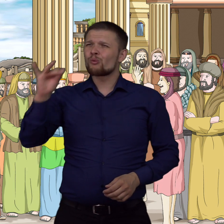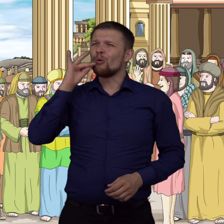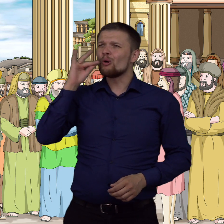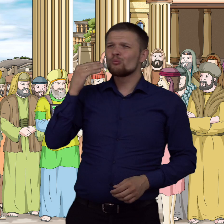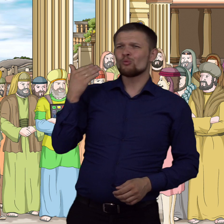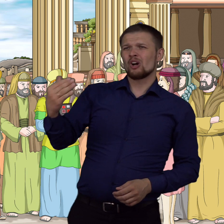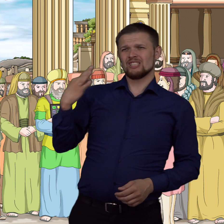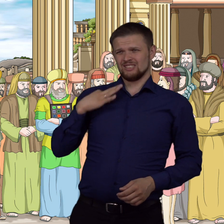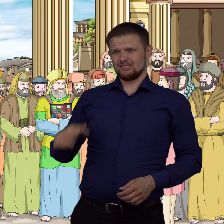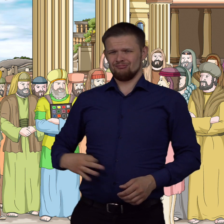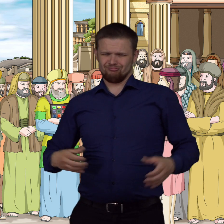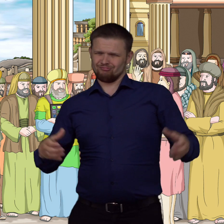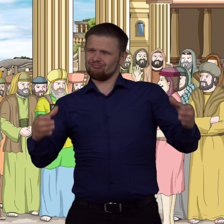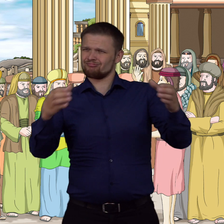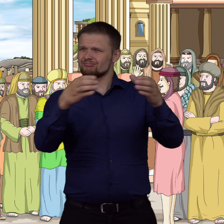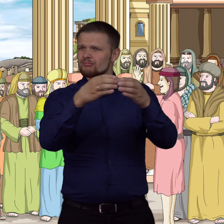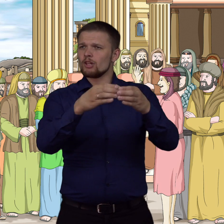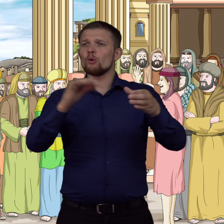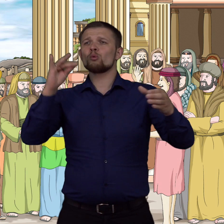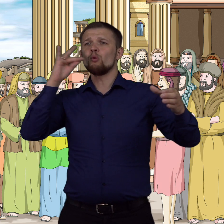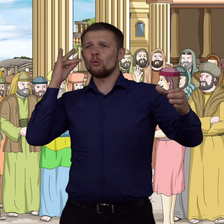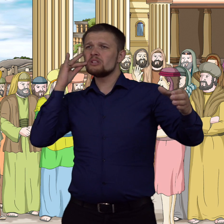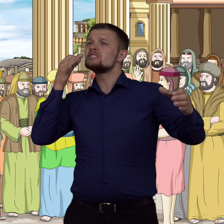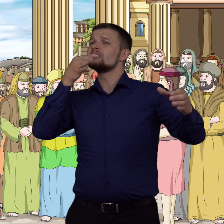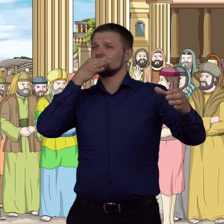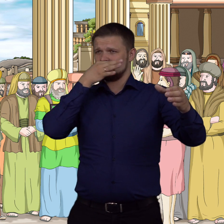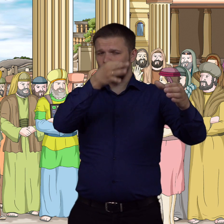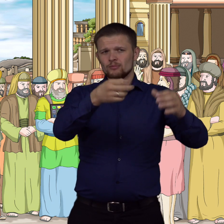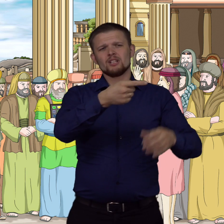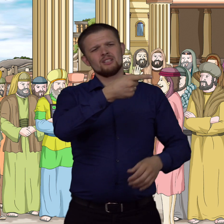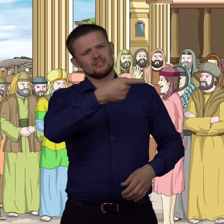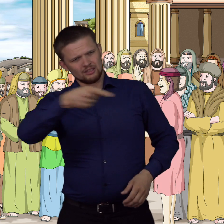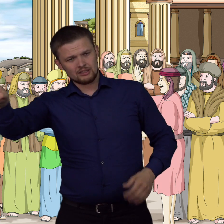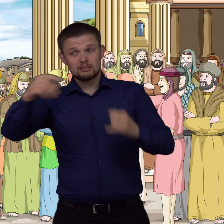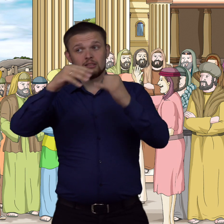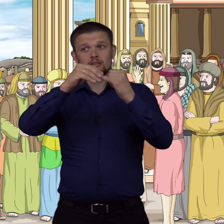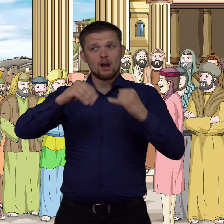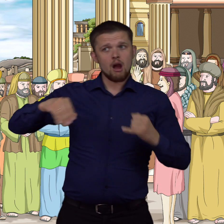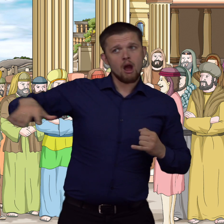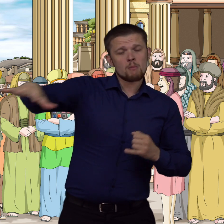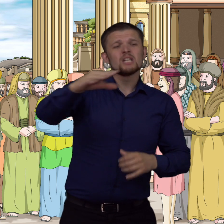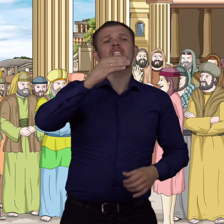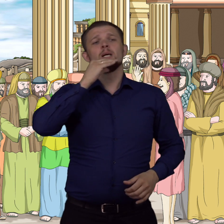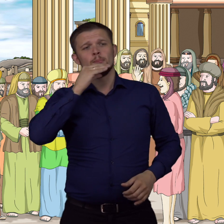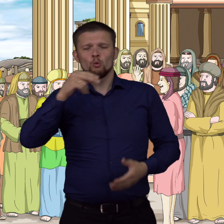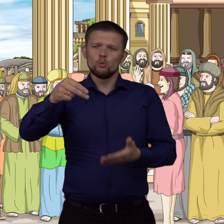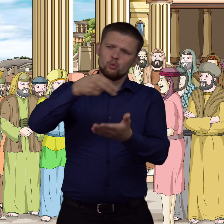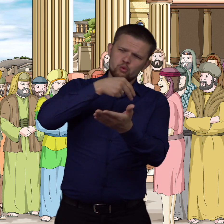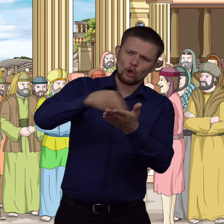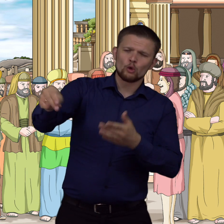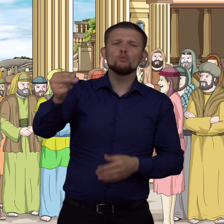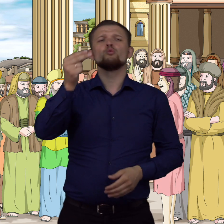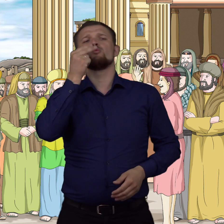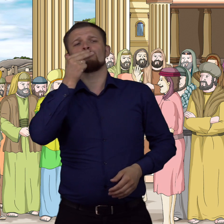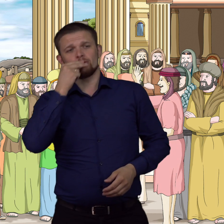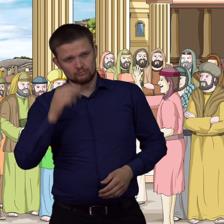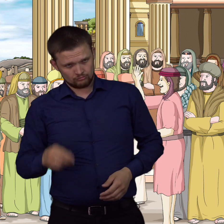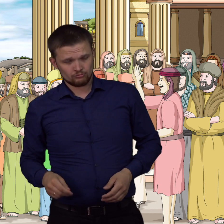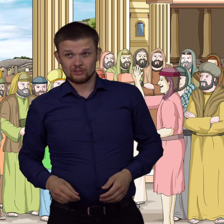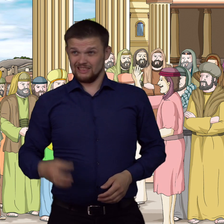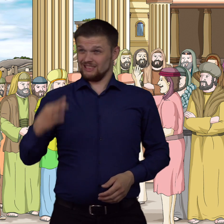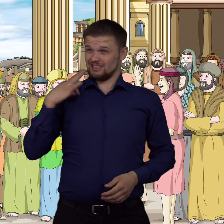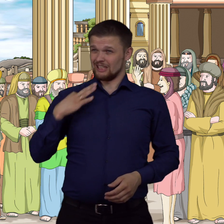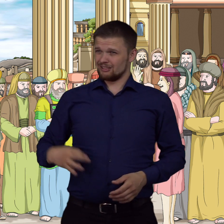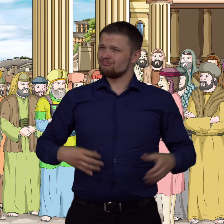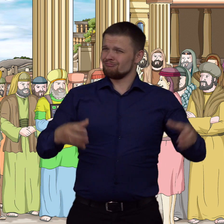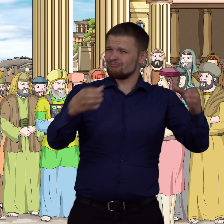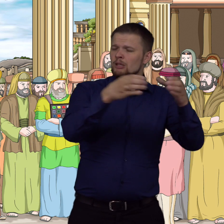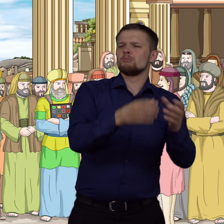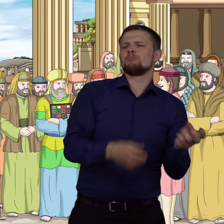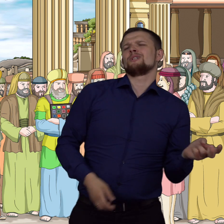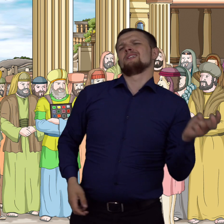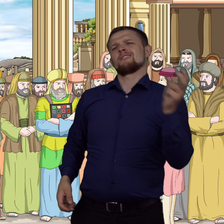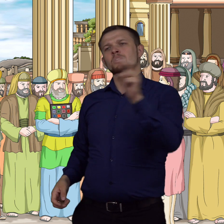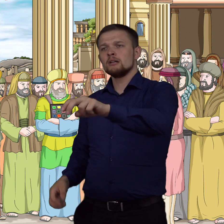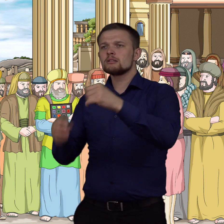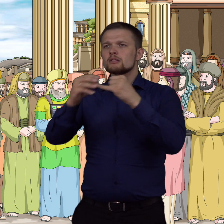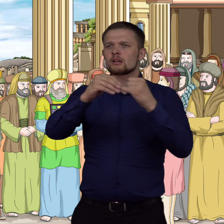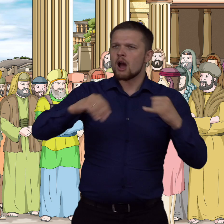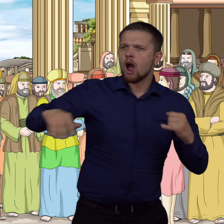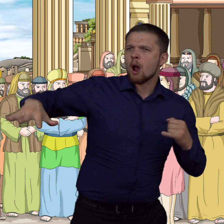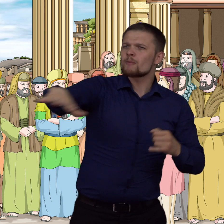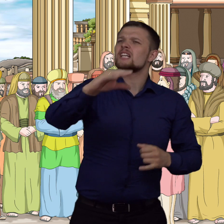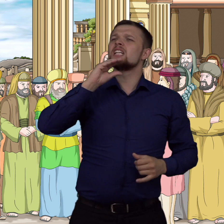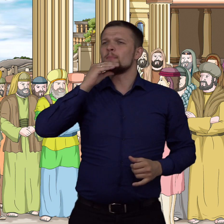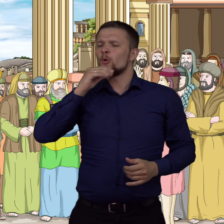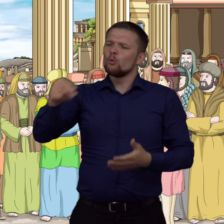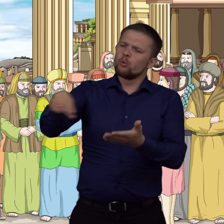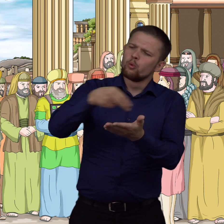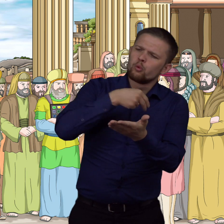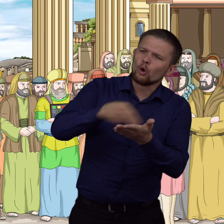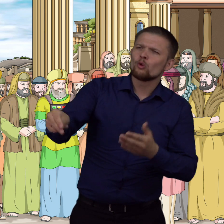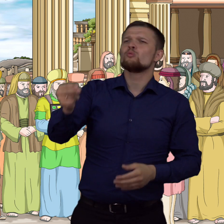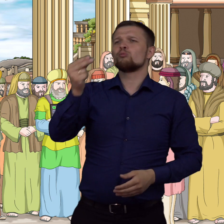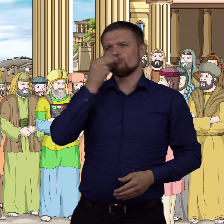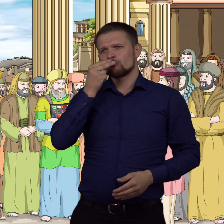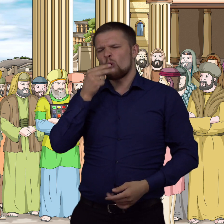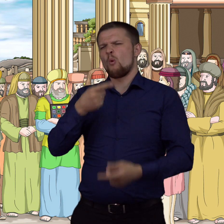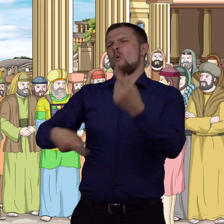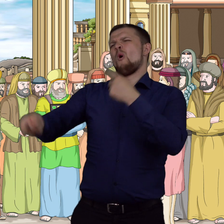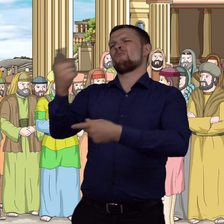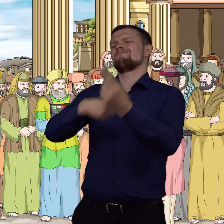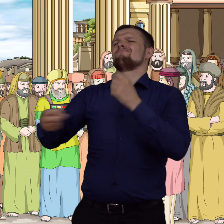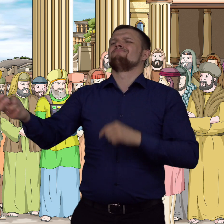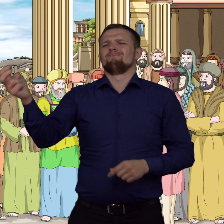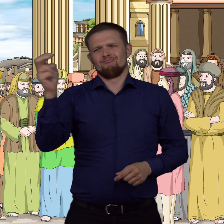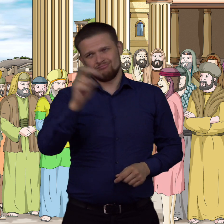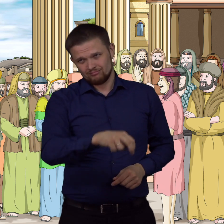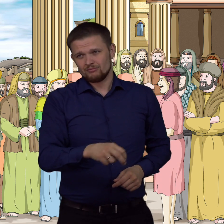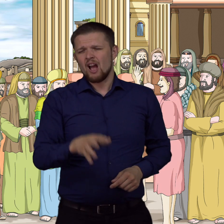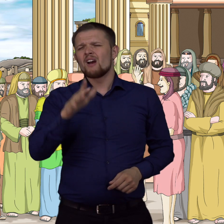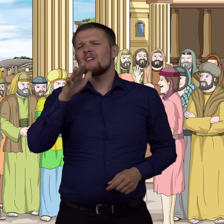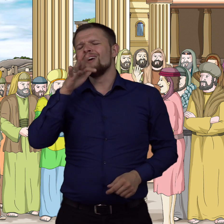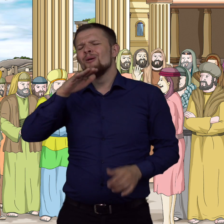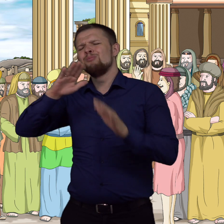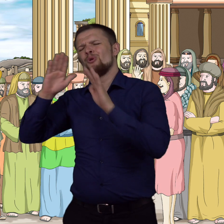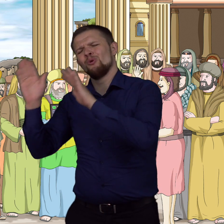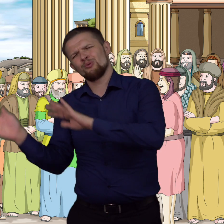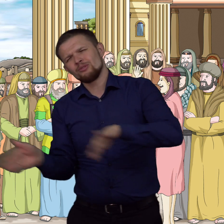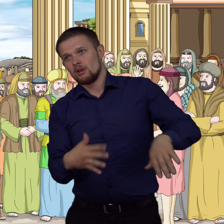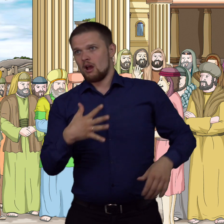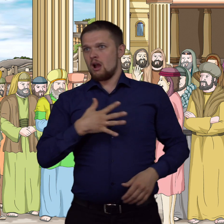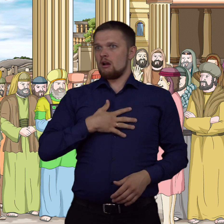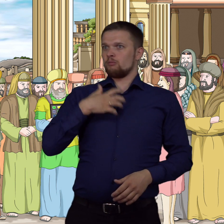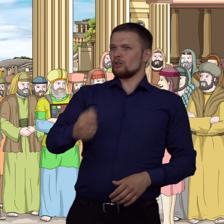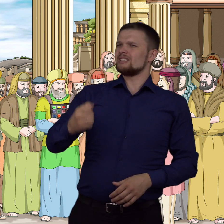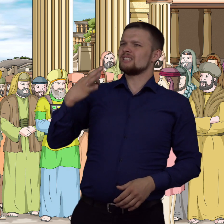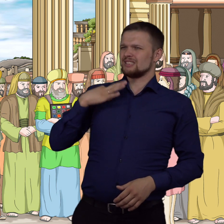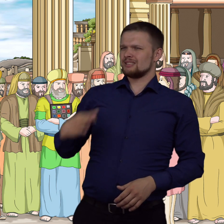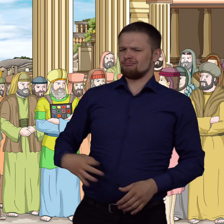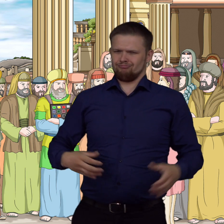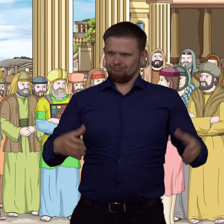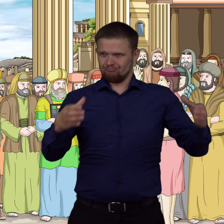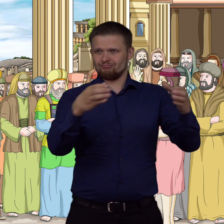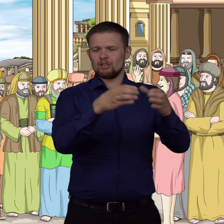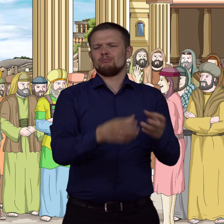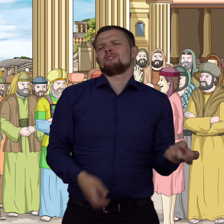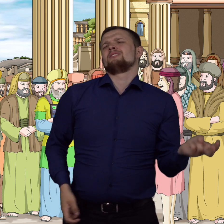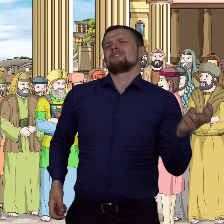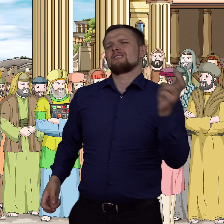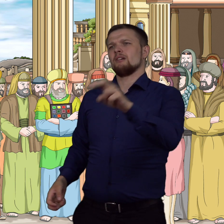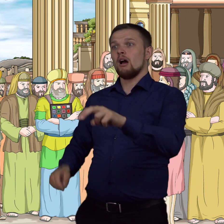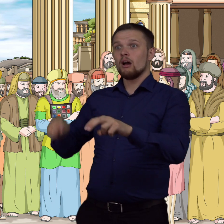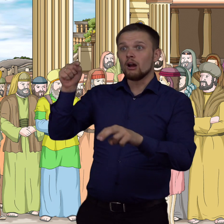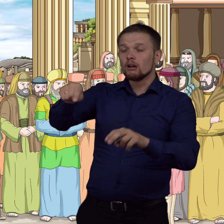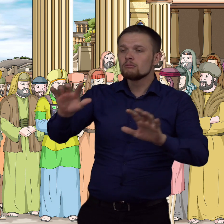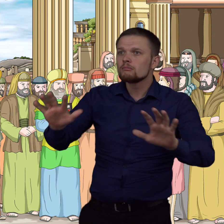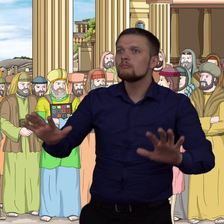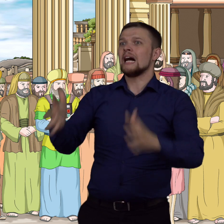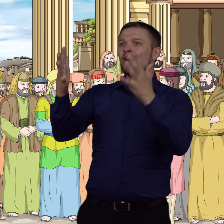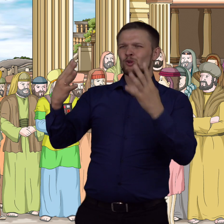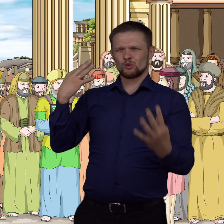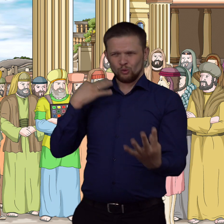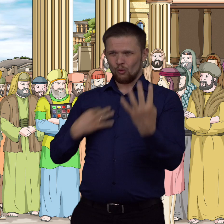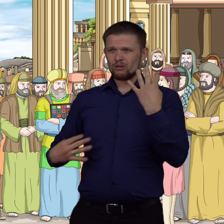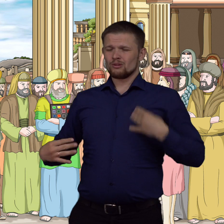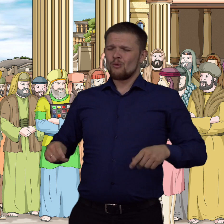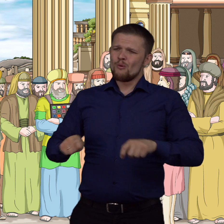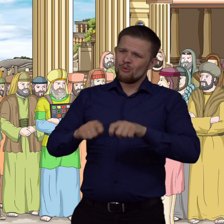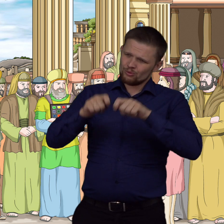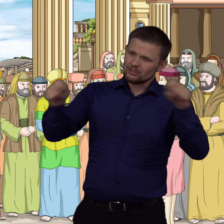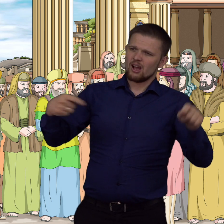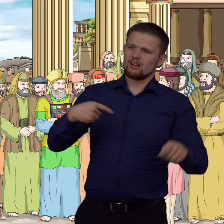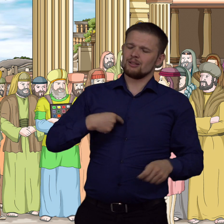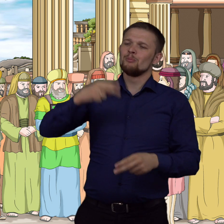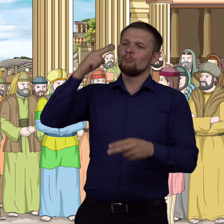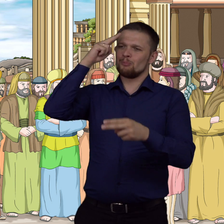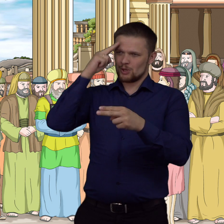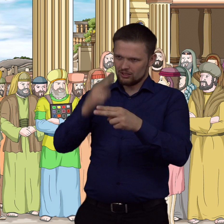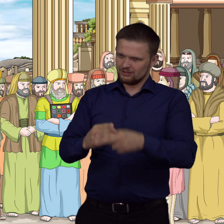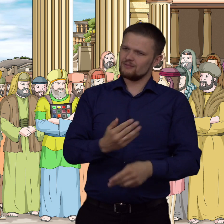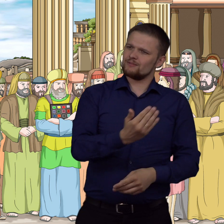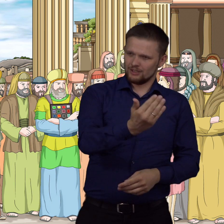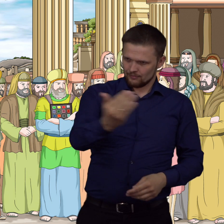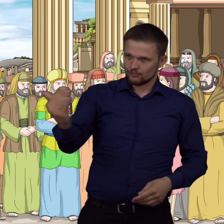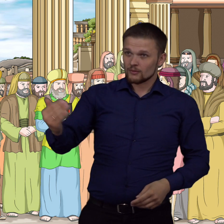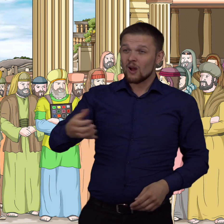When Jacob heard that there was grain in Egypt, he sent our fathers on their first visit.